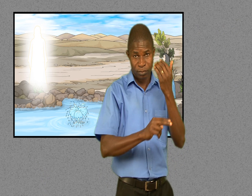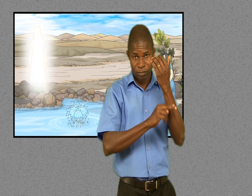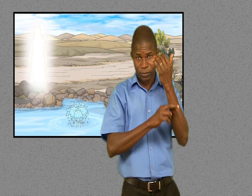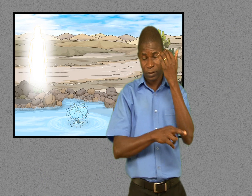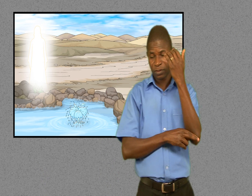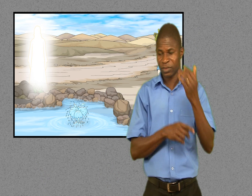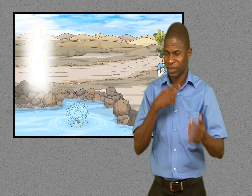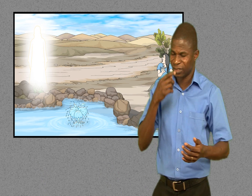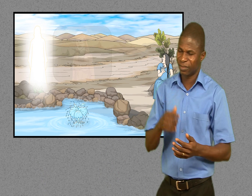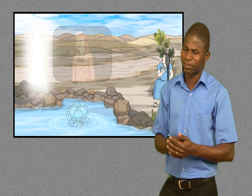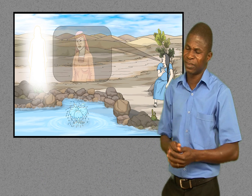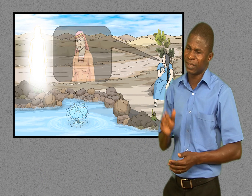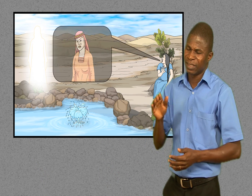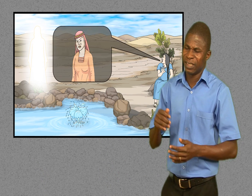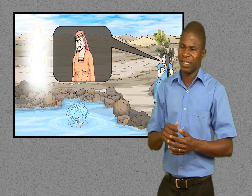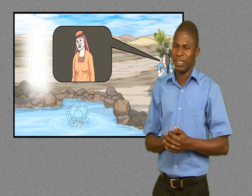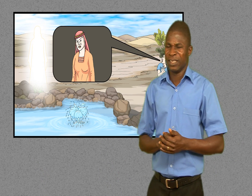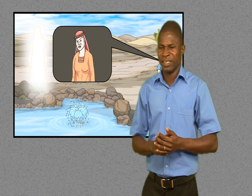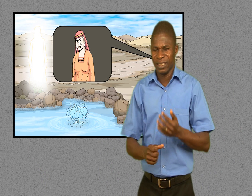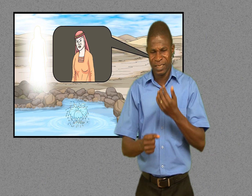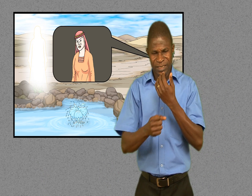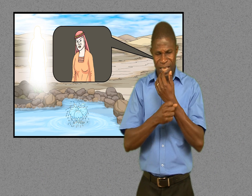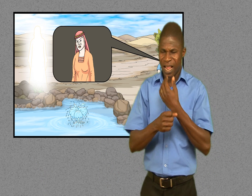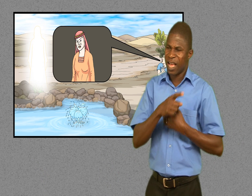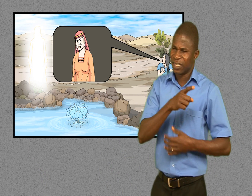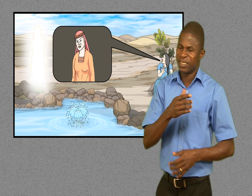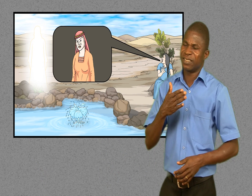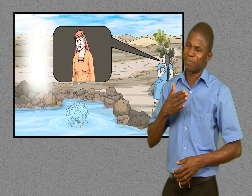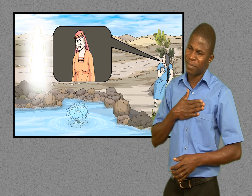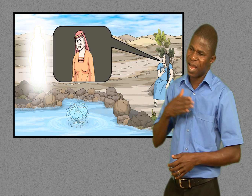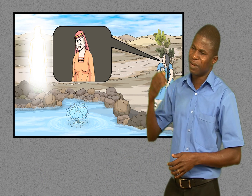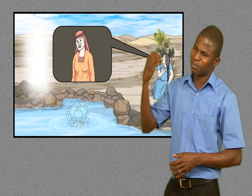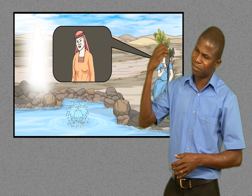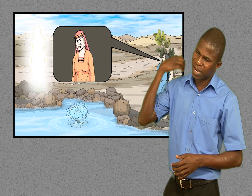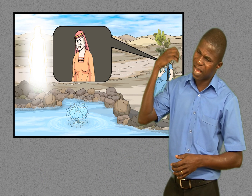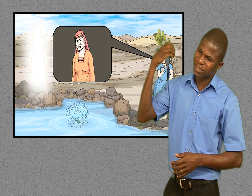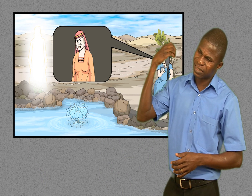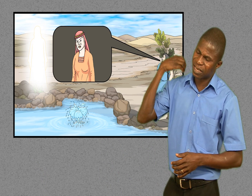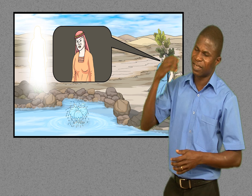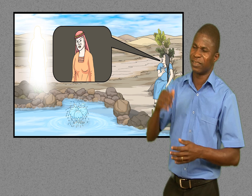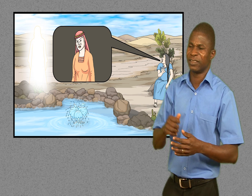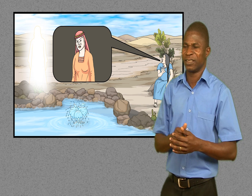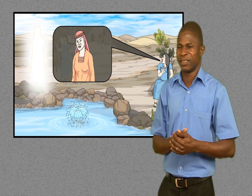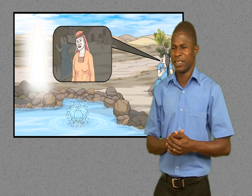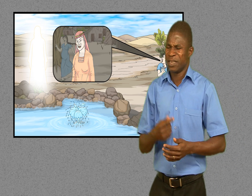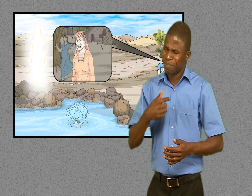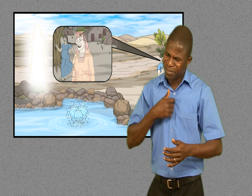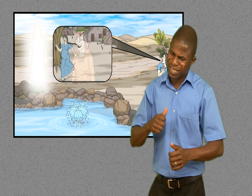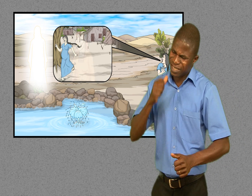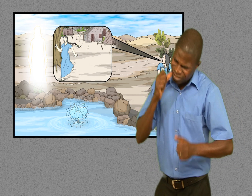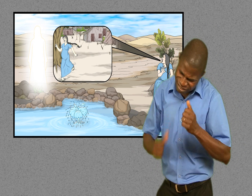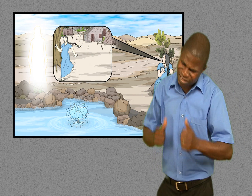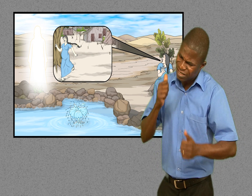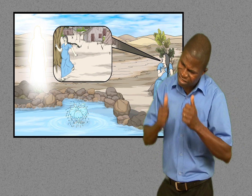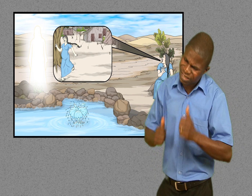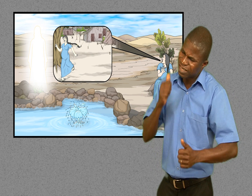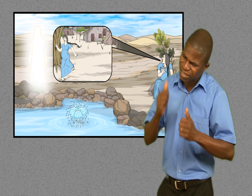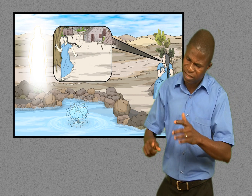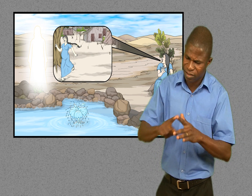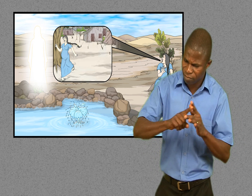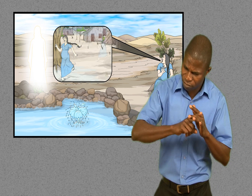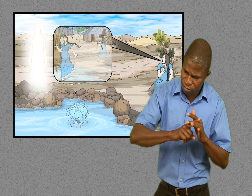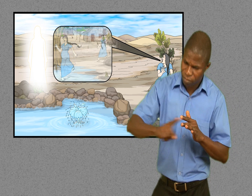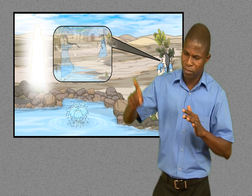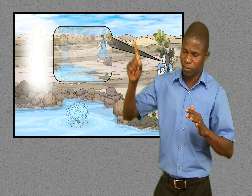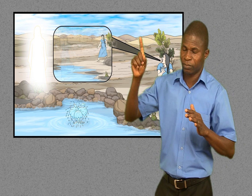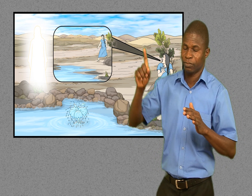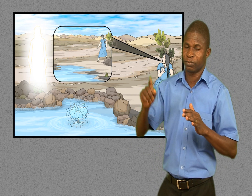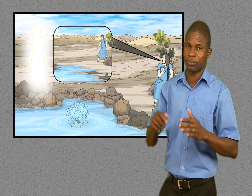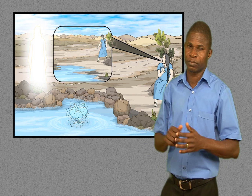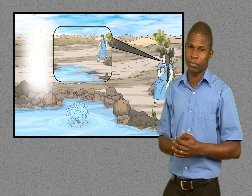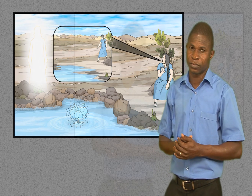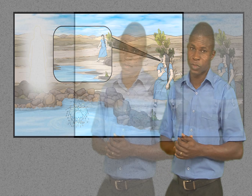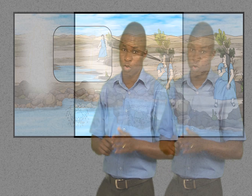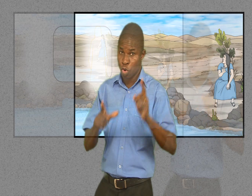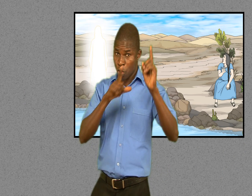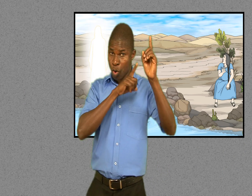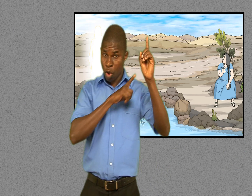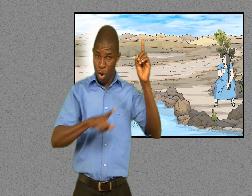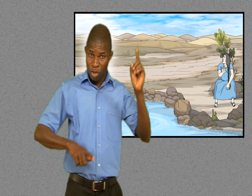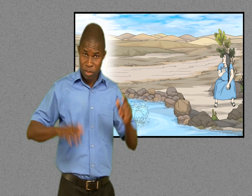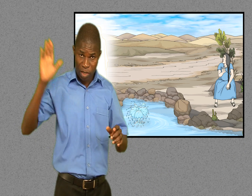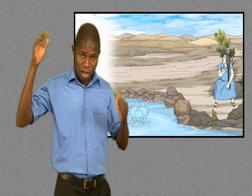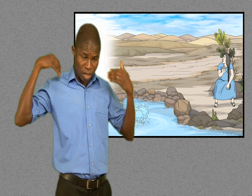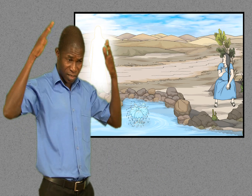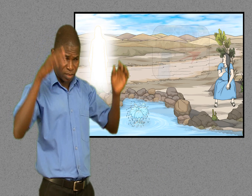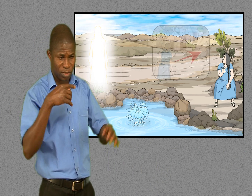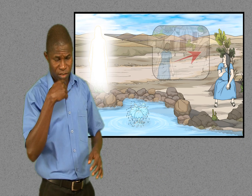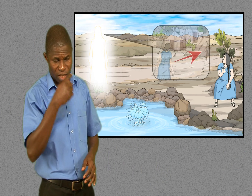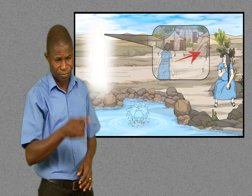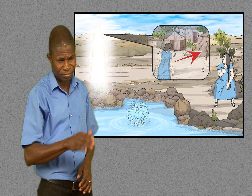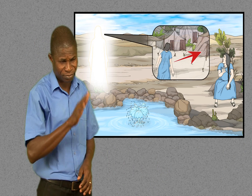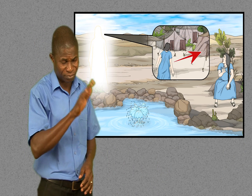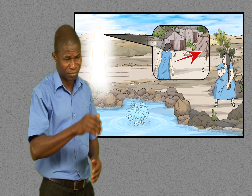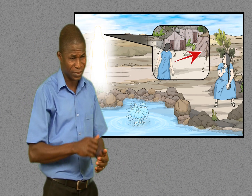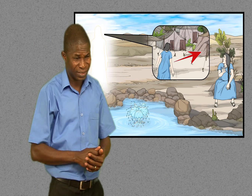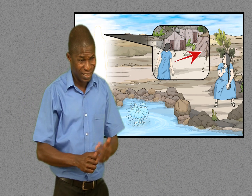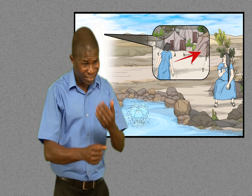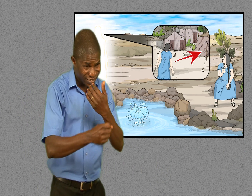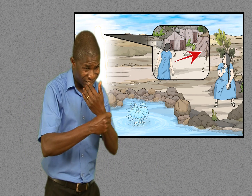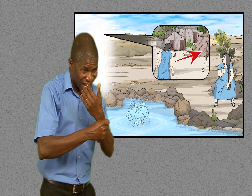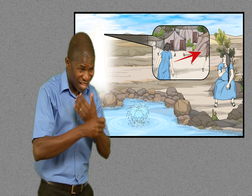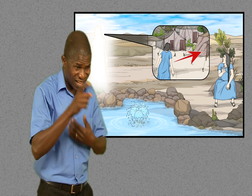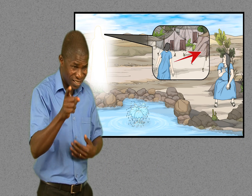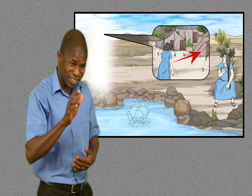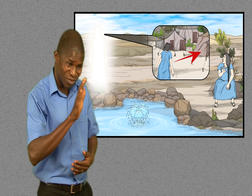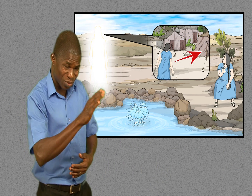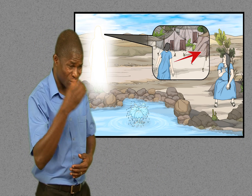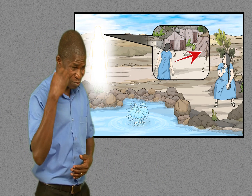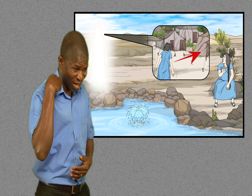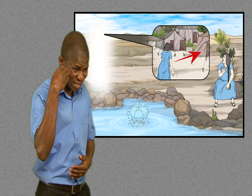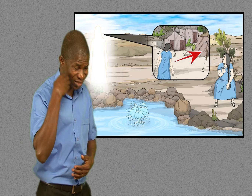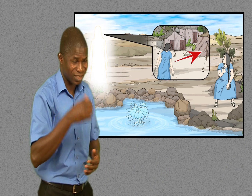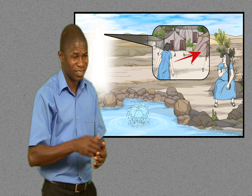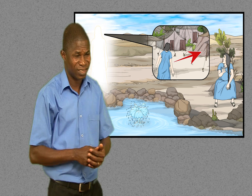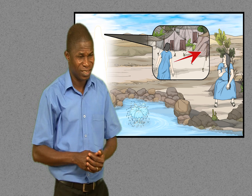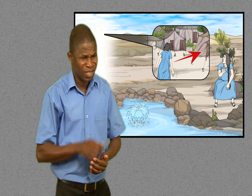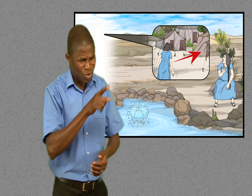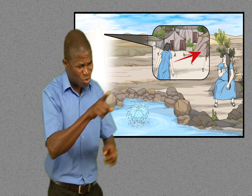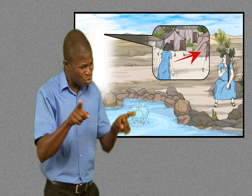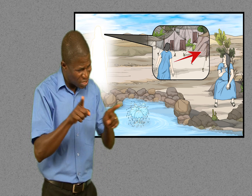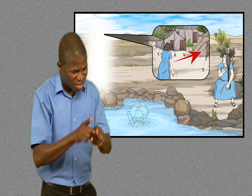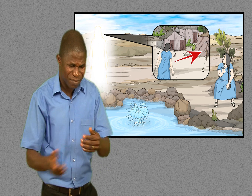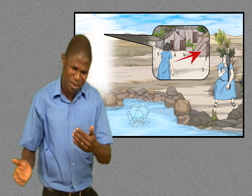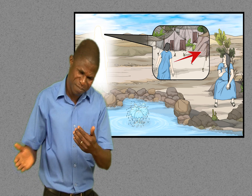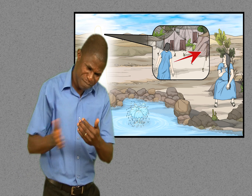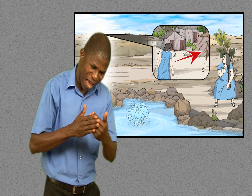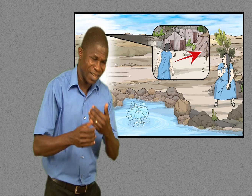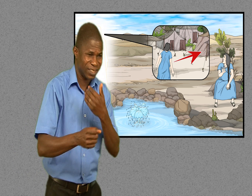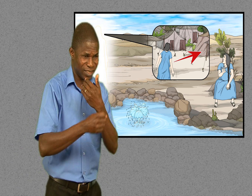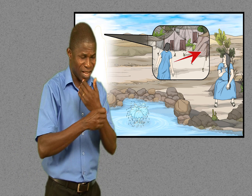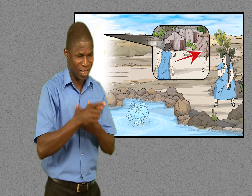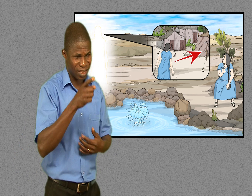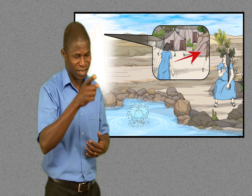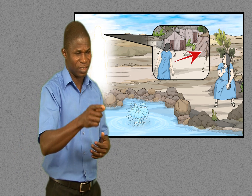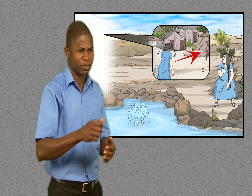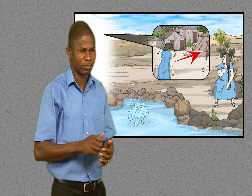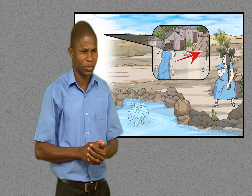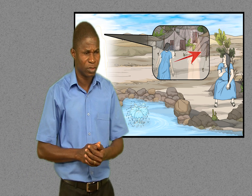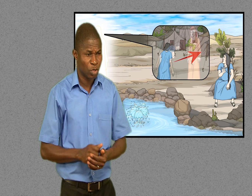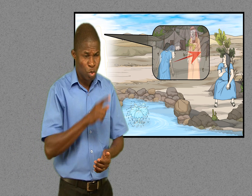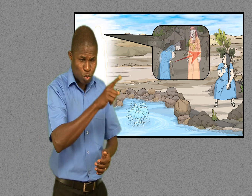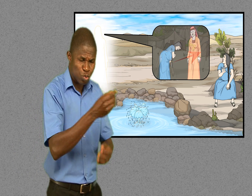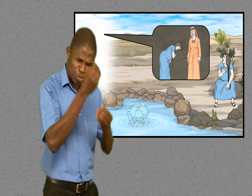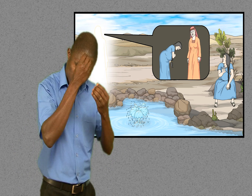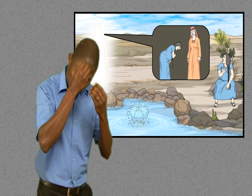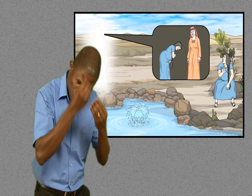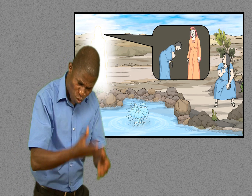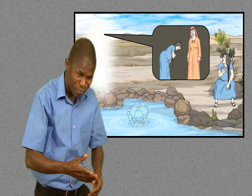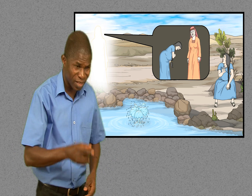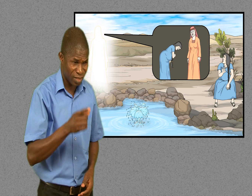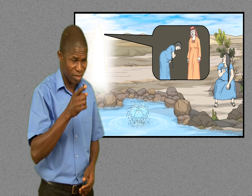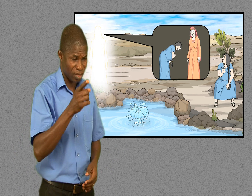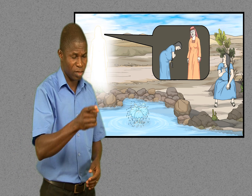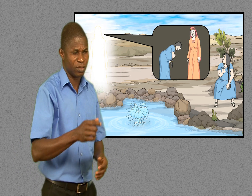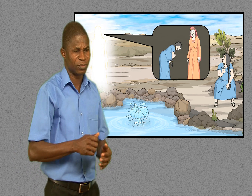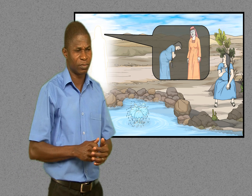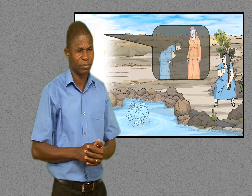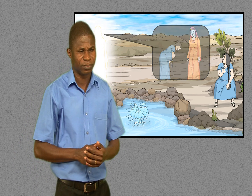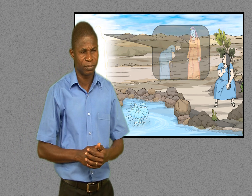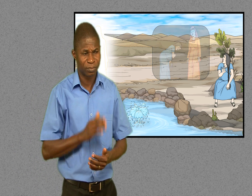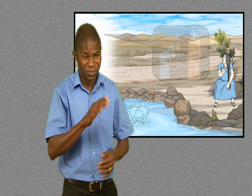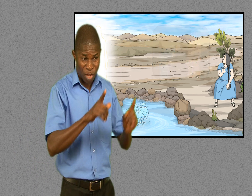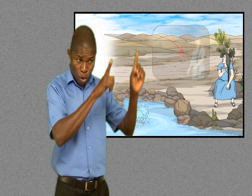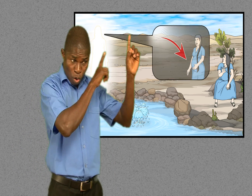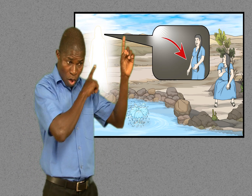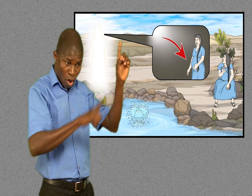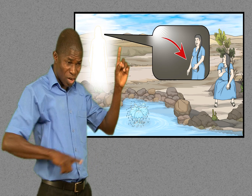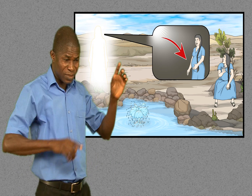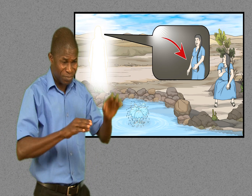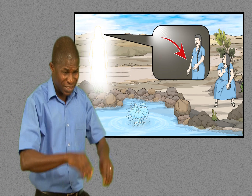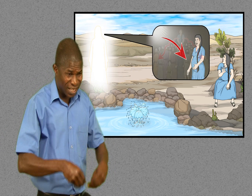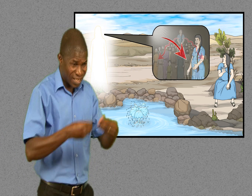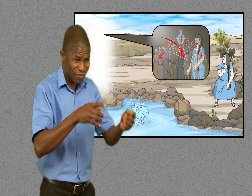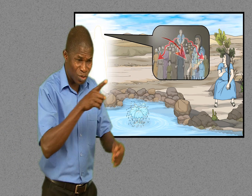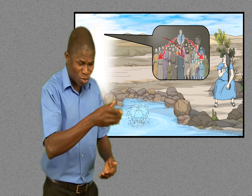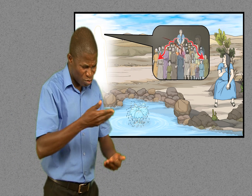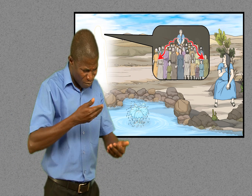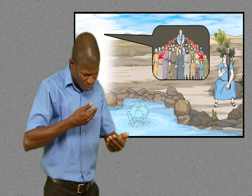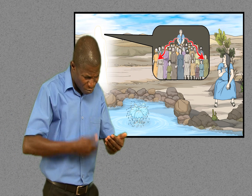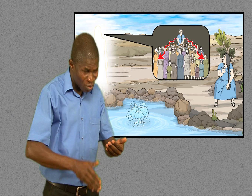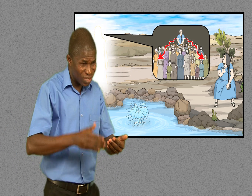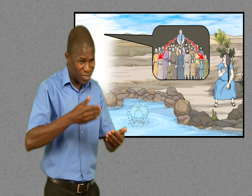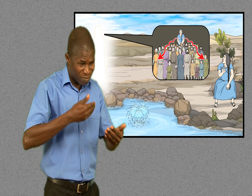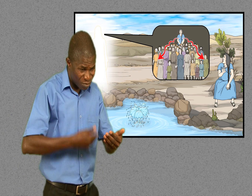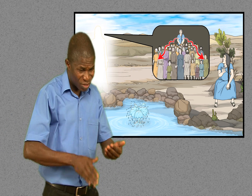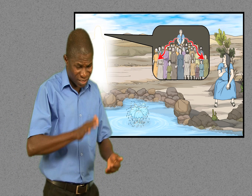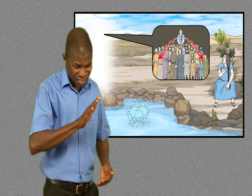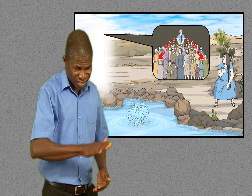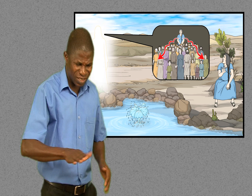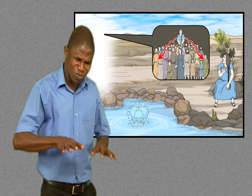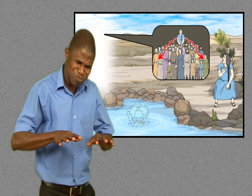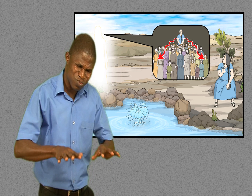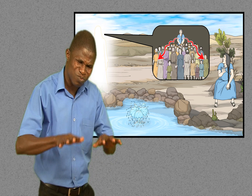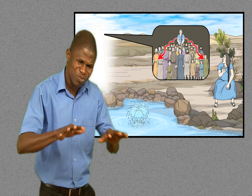“I am running away from my mistress Sarai,” she replied. So the angel of the LORD told her, “Return to your mistress and submit to her authority.”